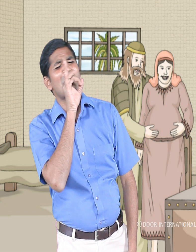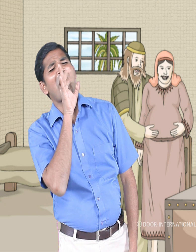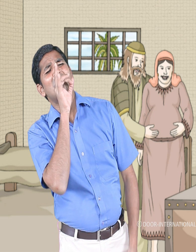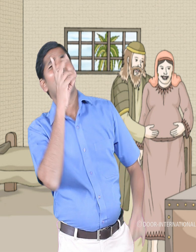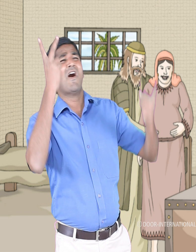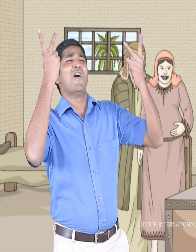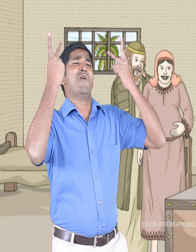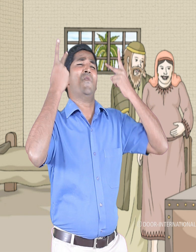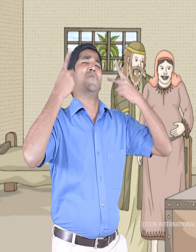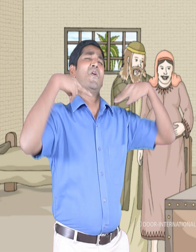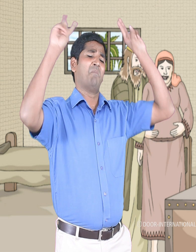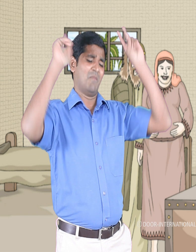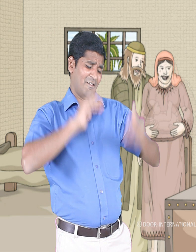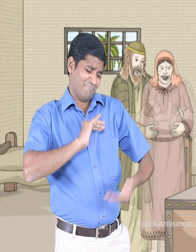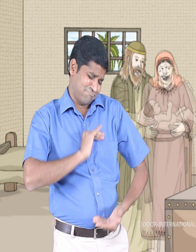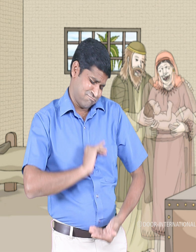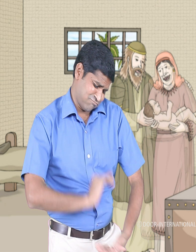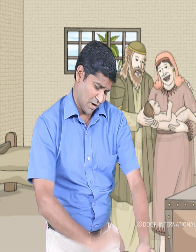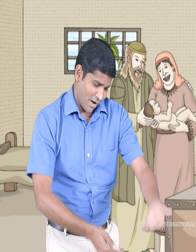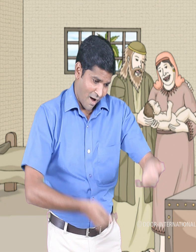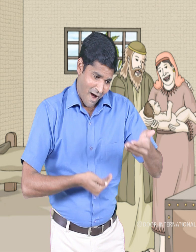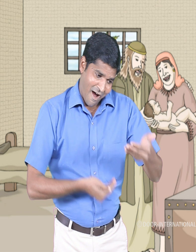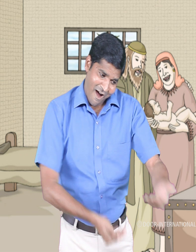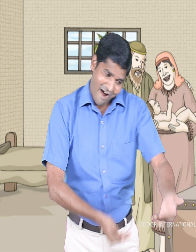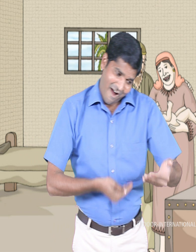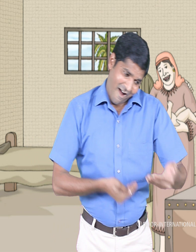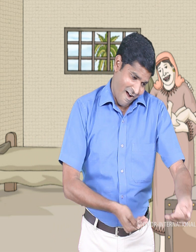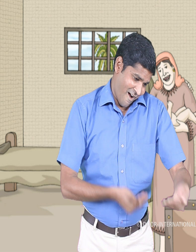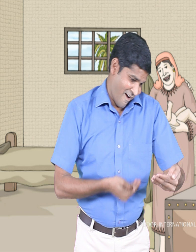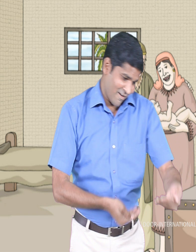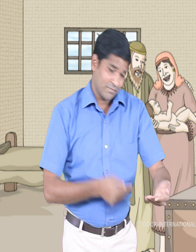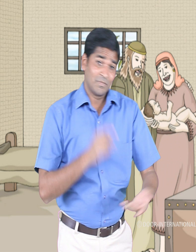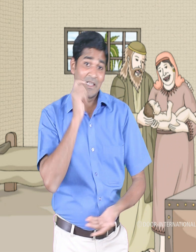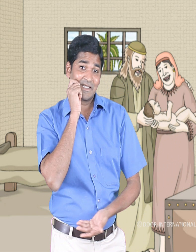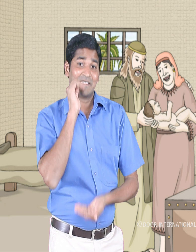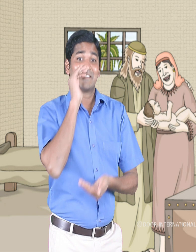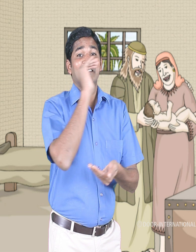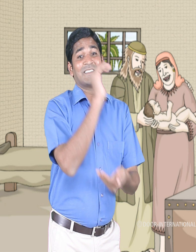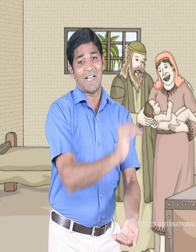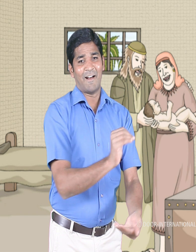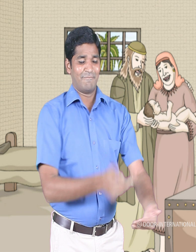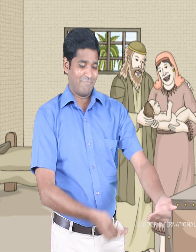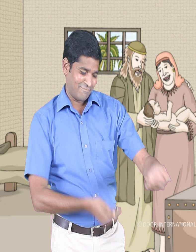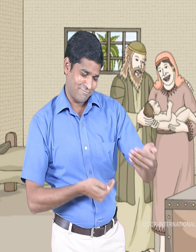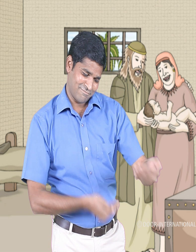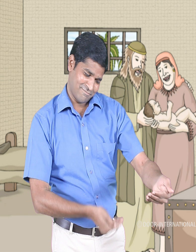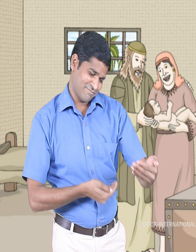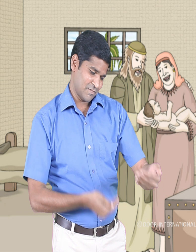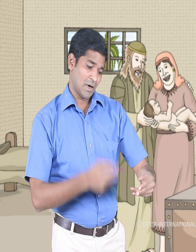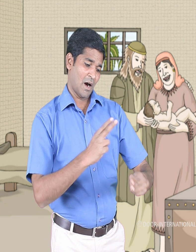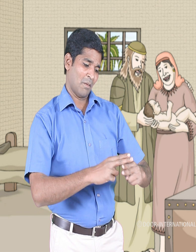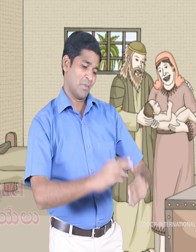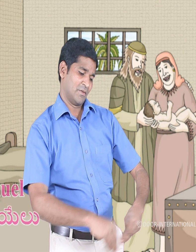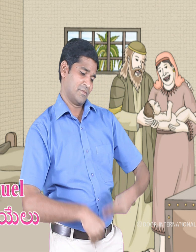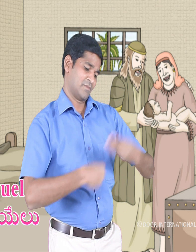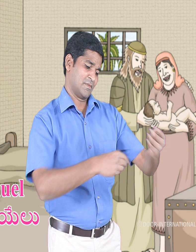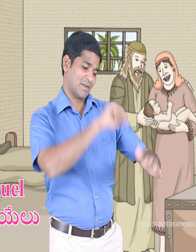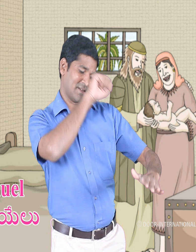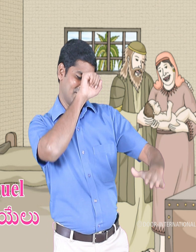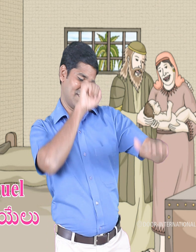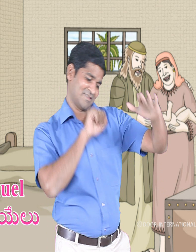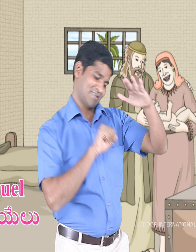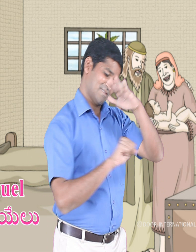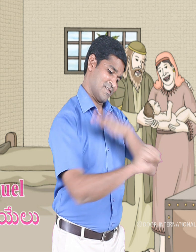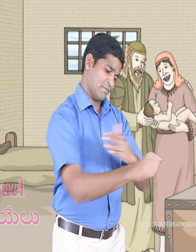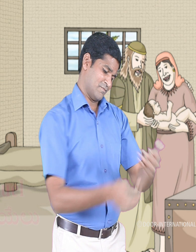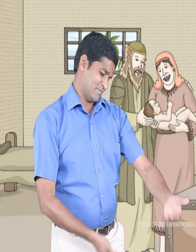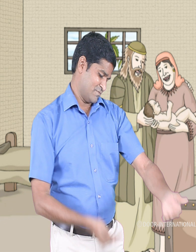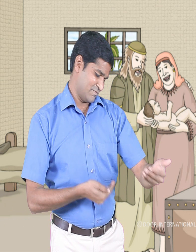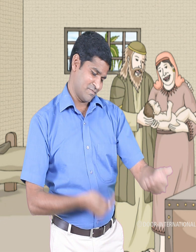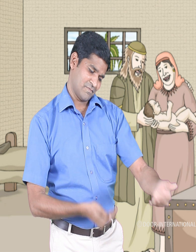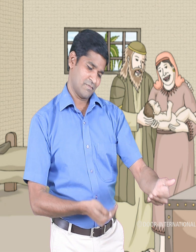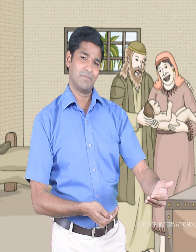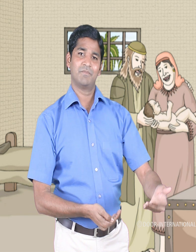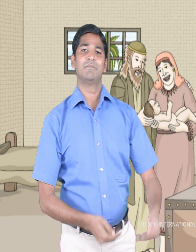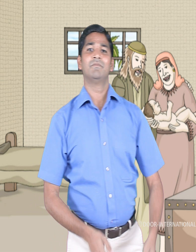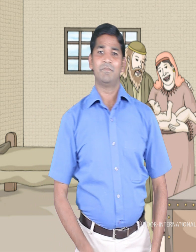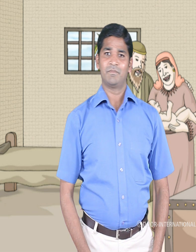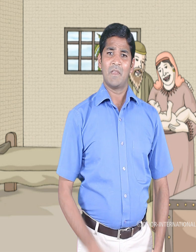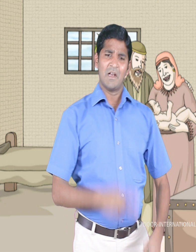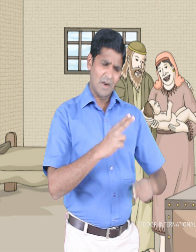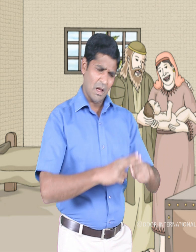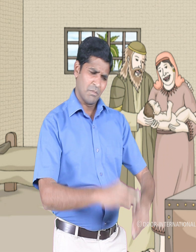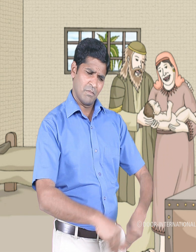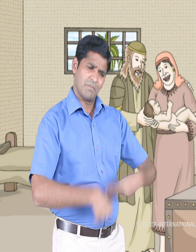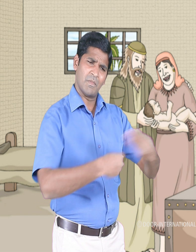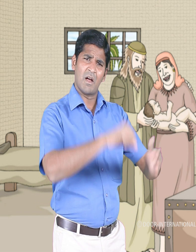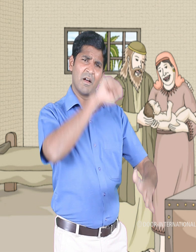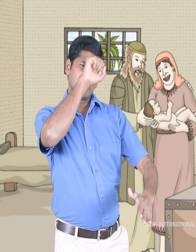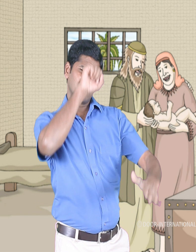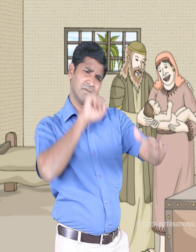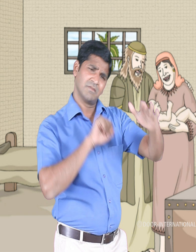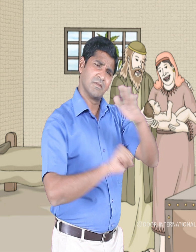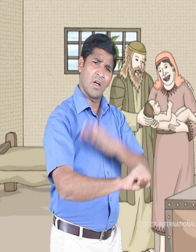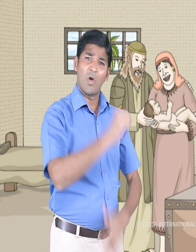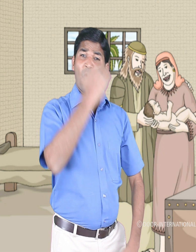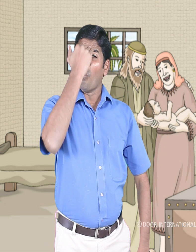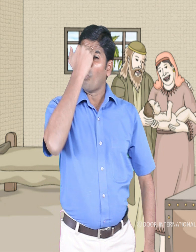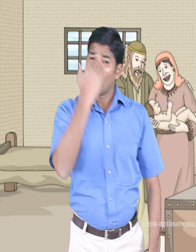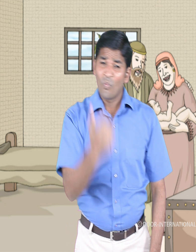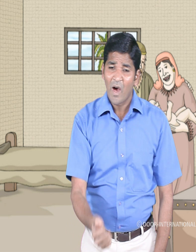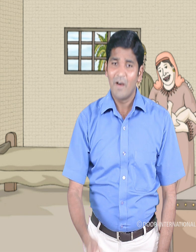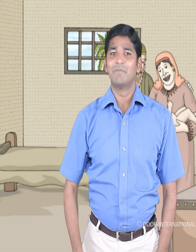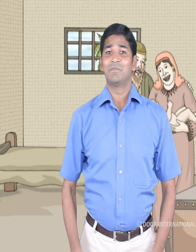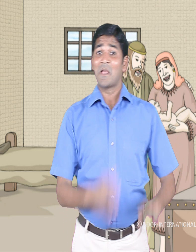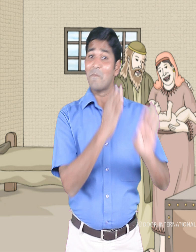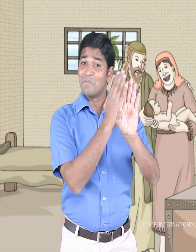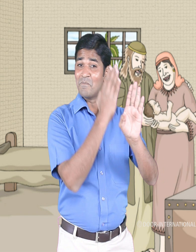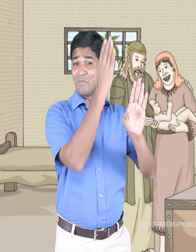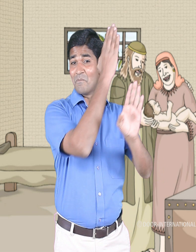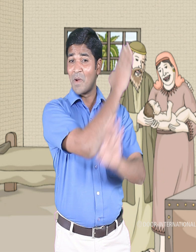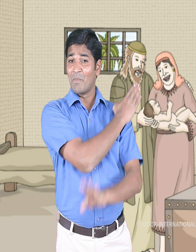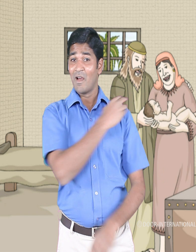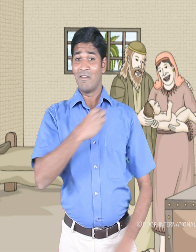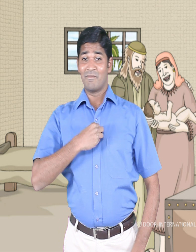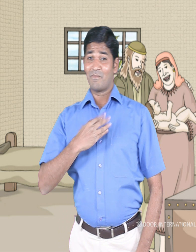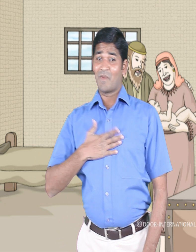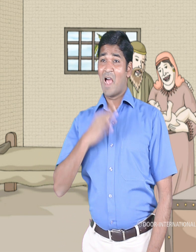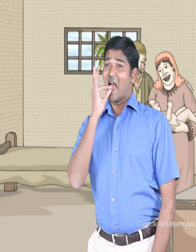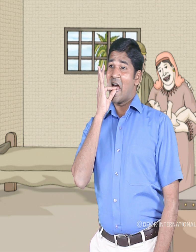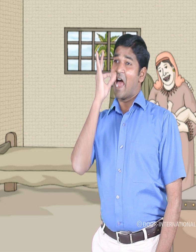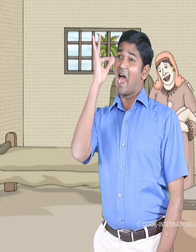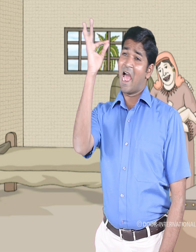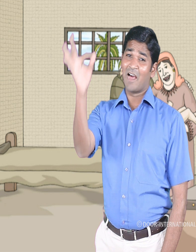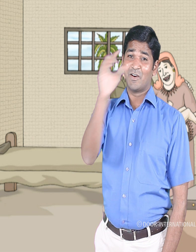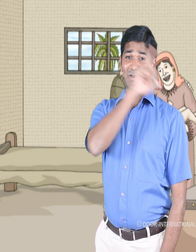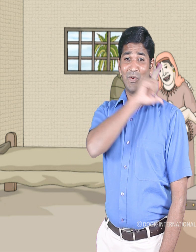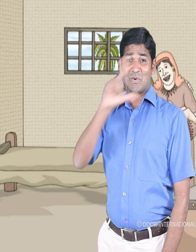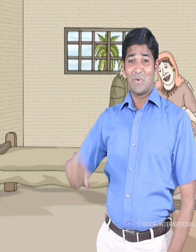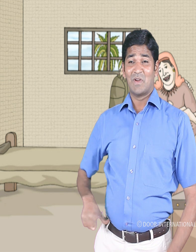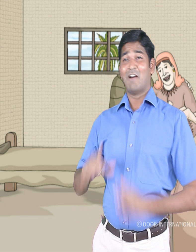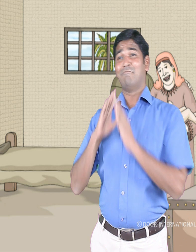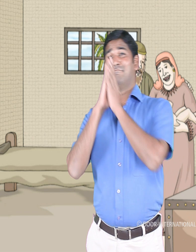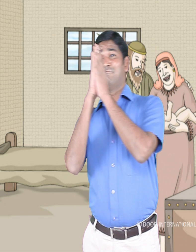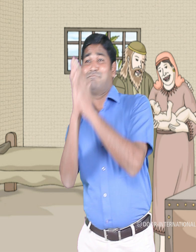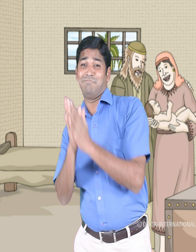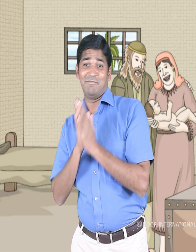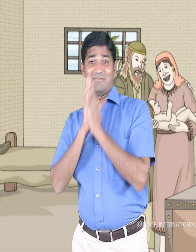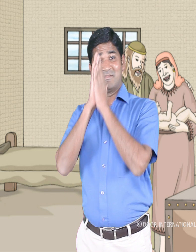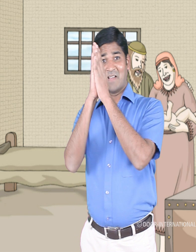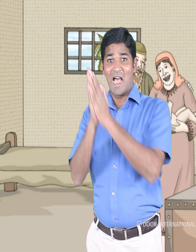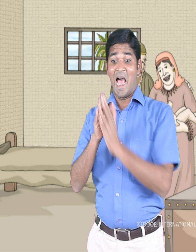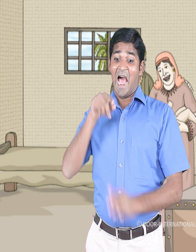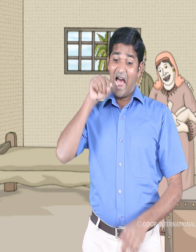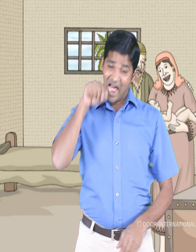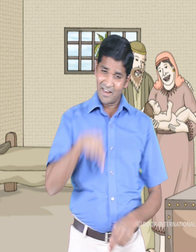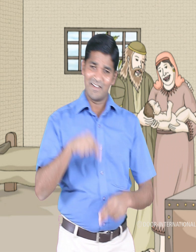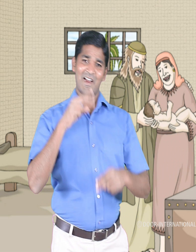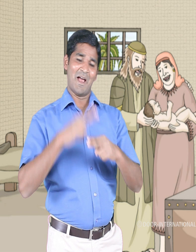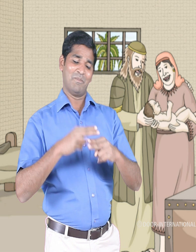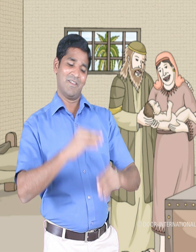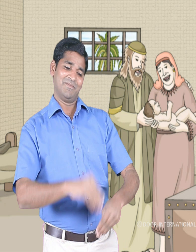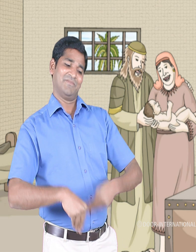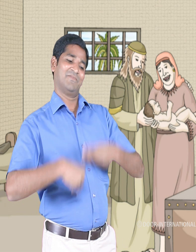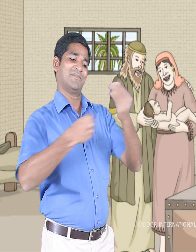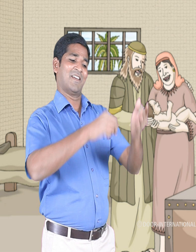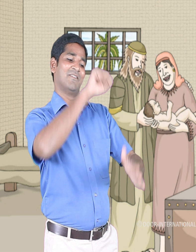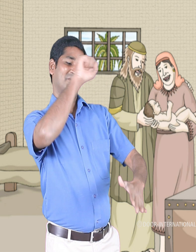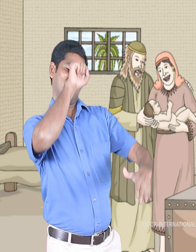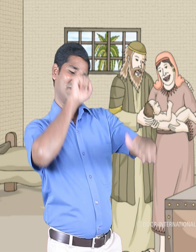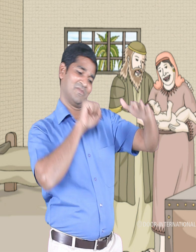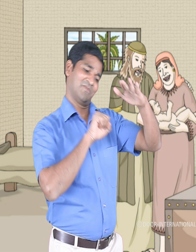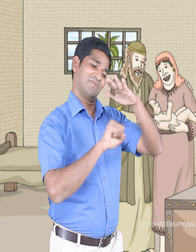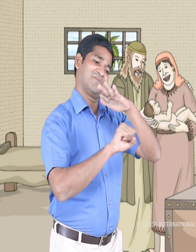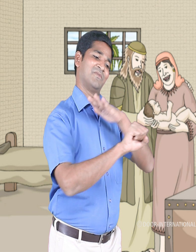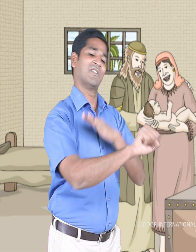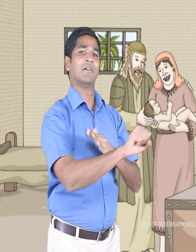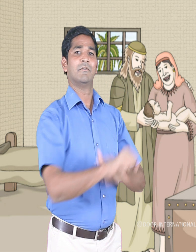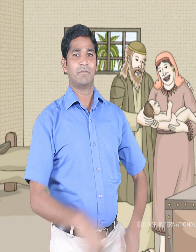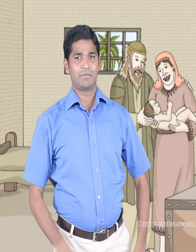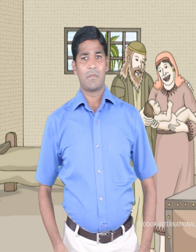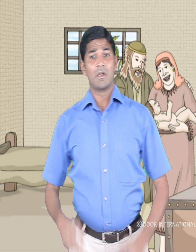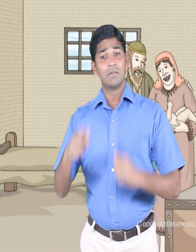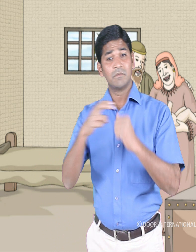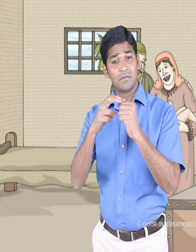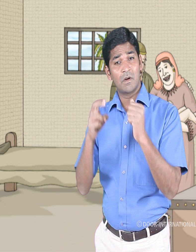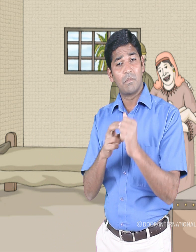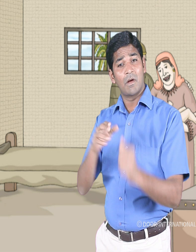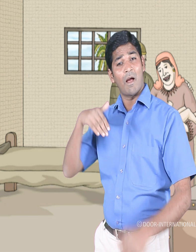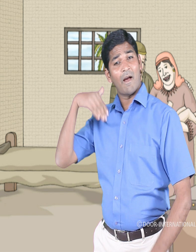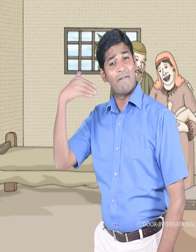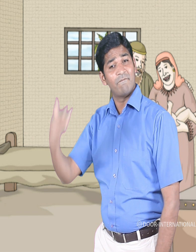She named him Samuel, saying, “Because I have asked for him from the LORD.”